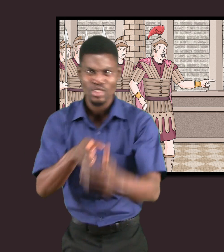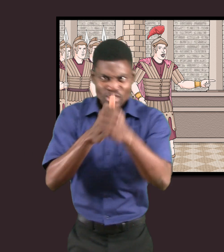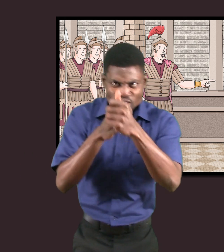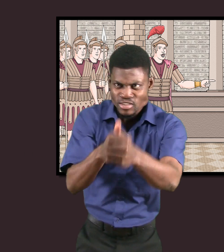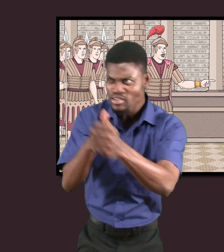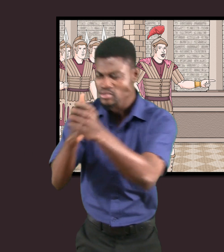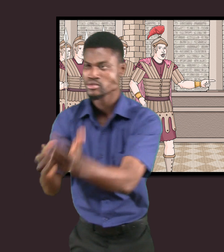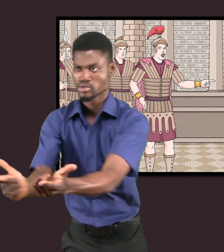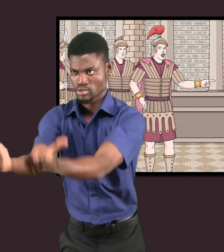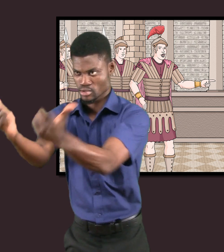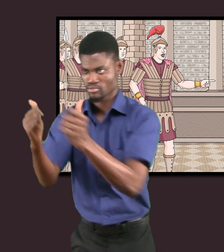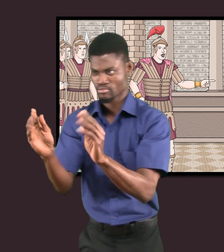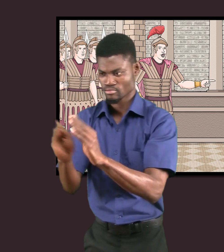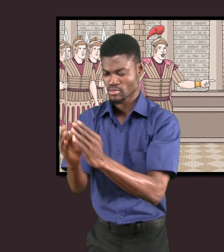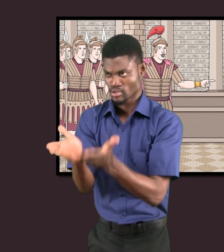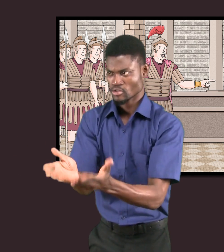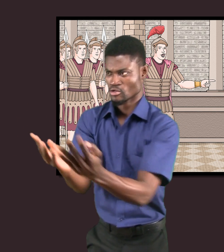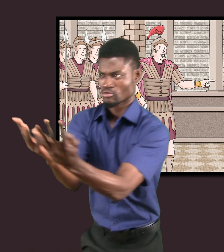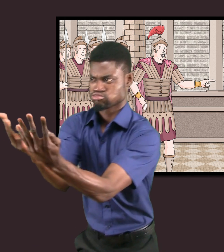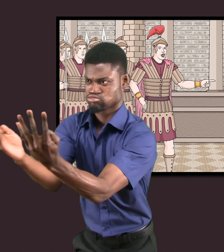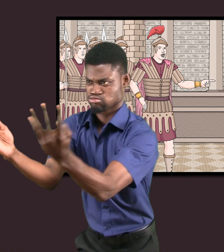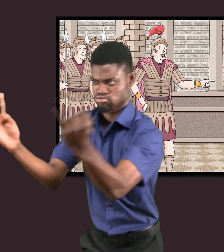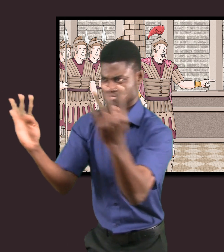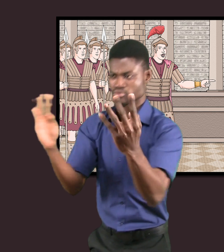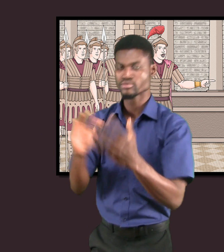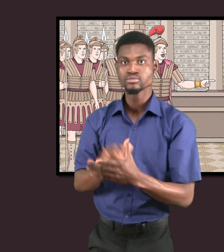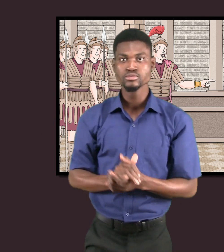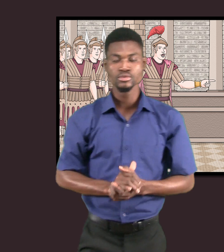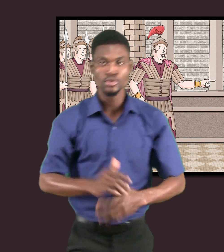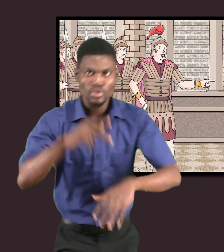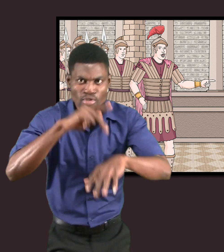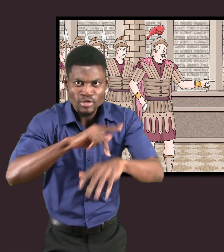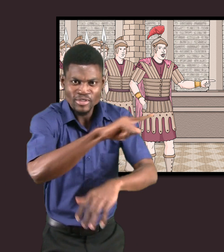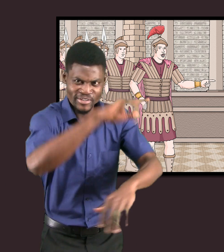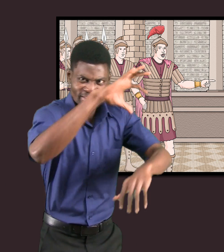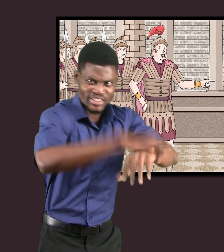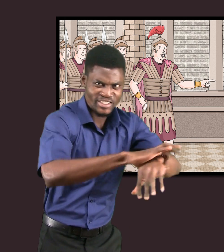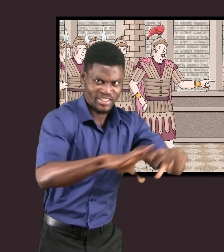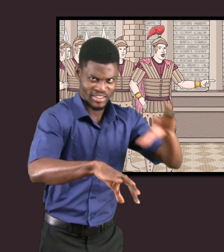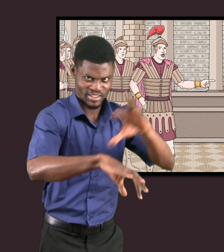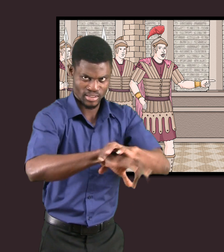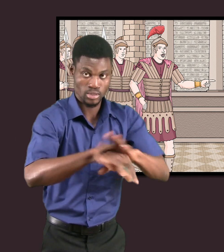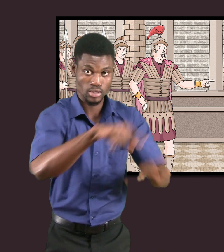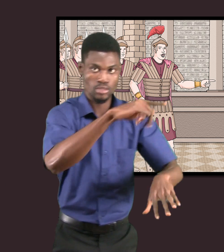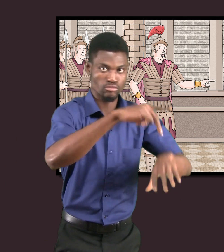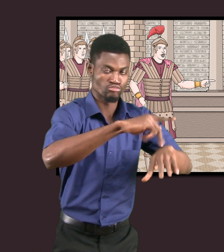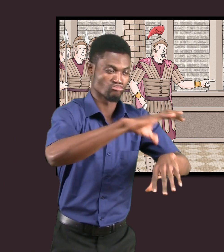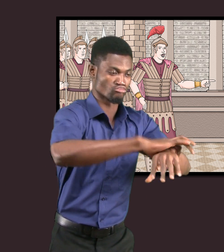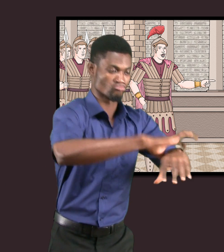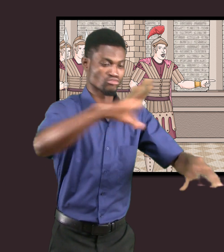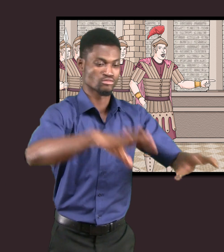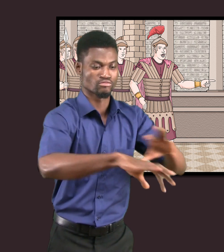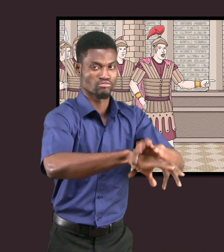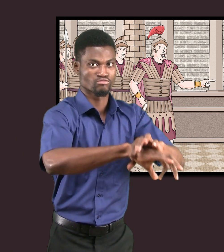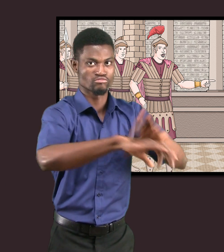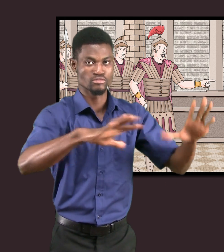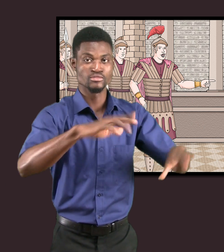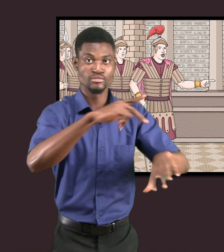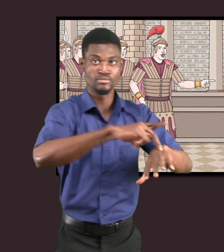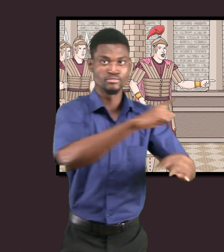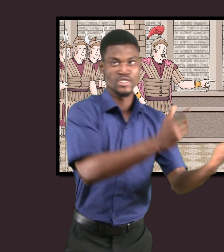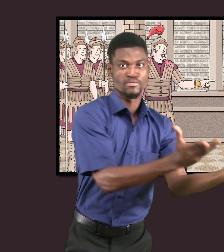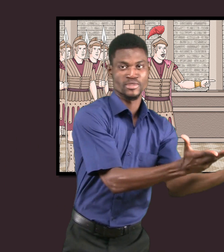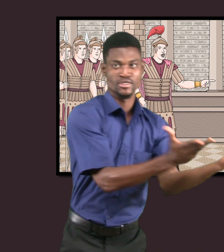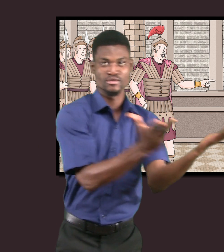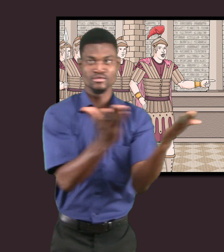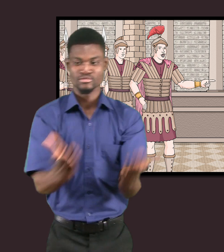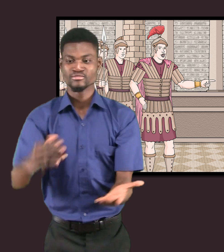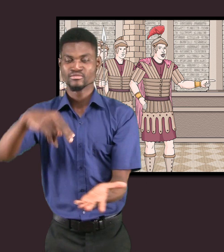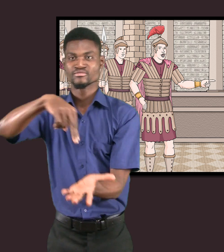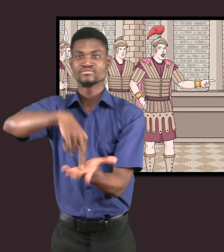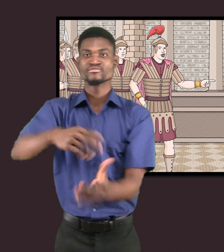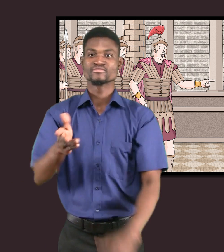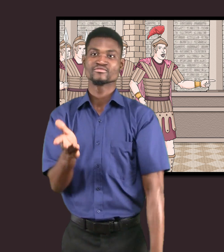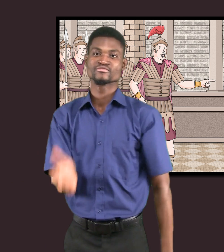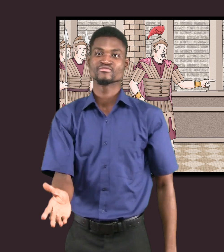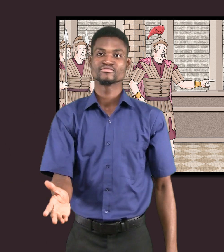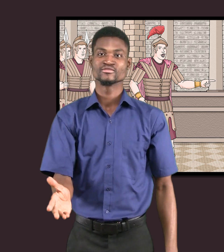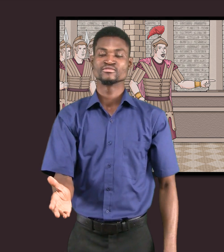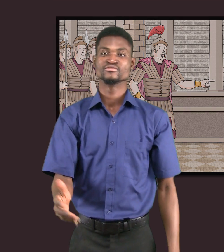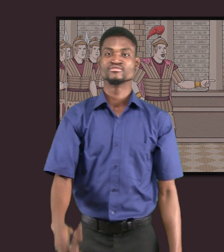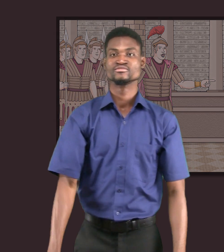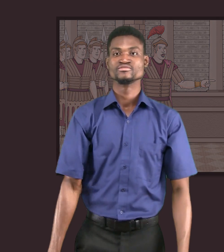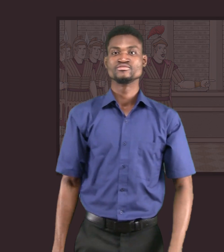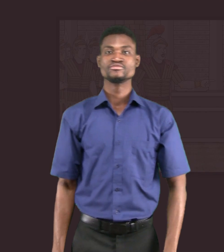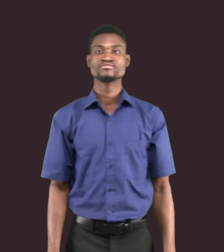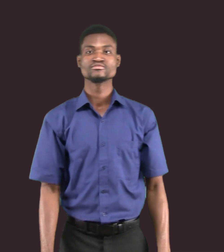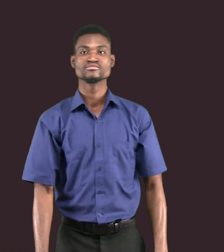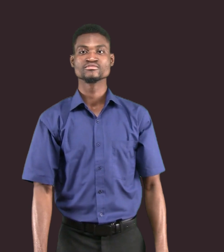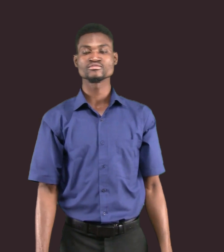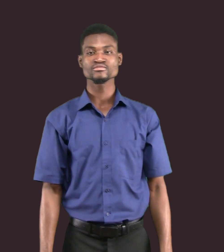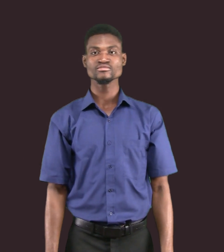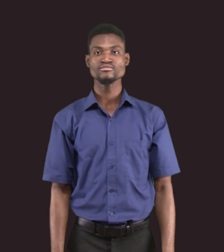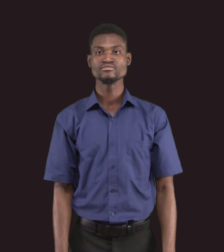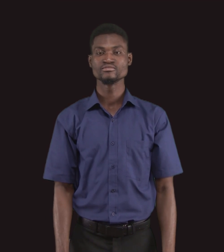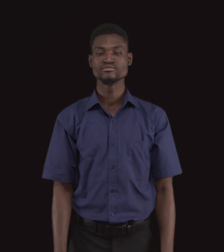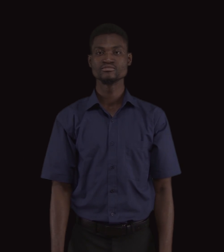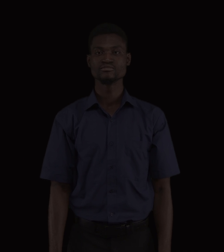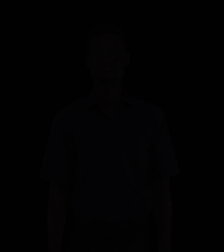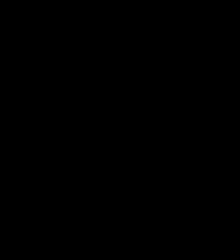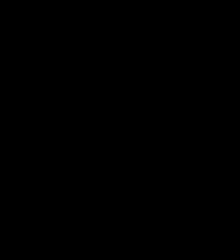Then he brought Paul down and had him stand before them.